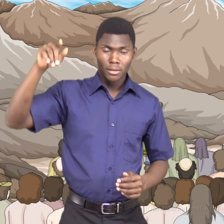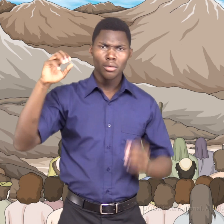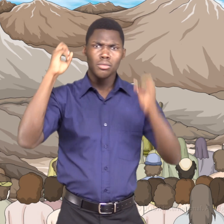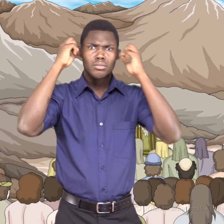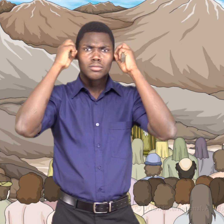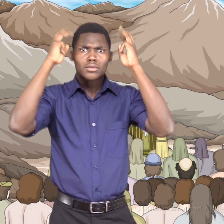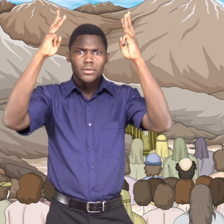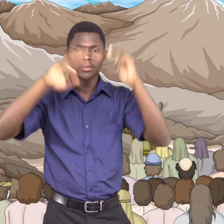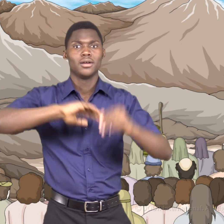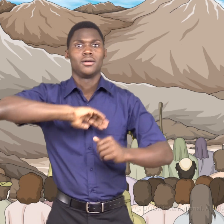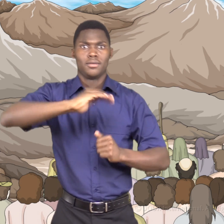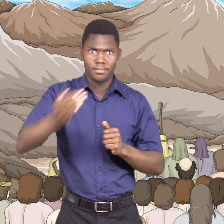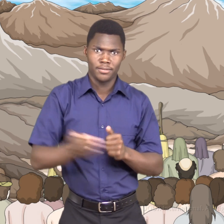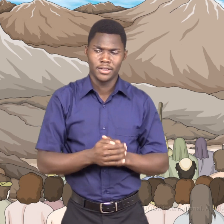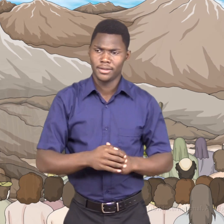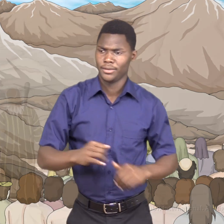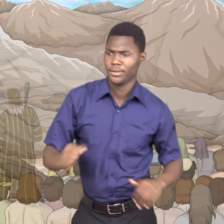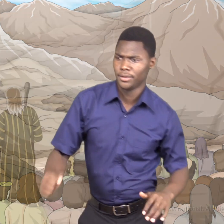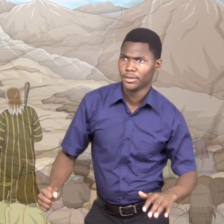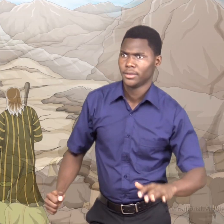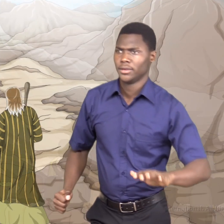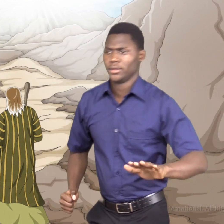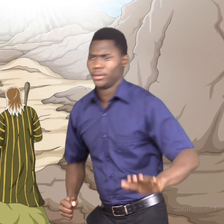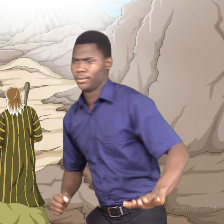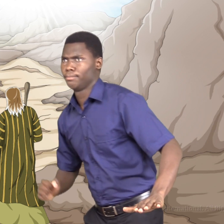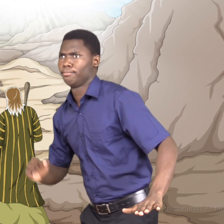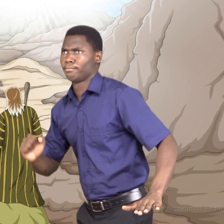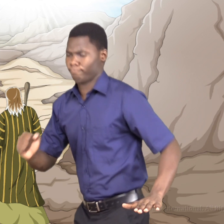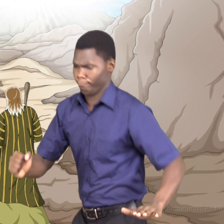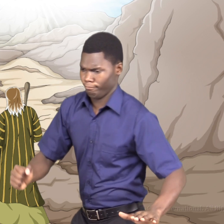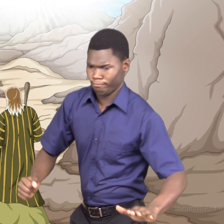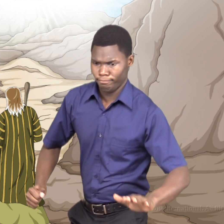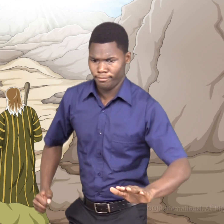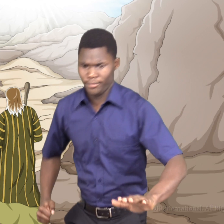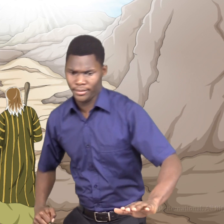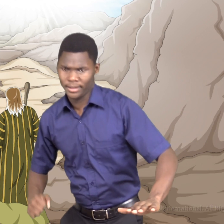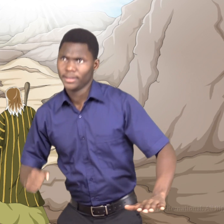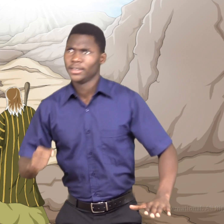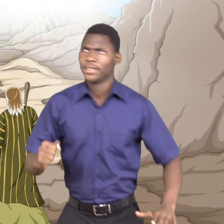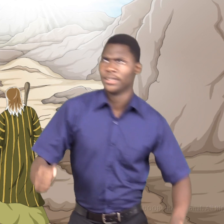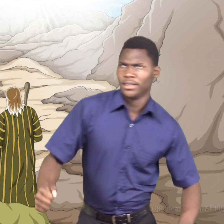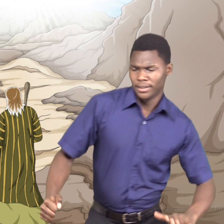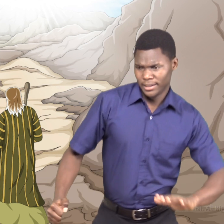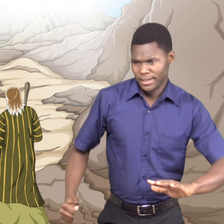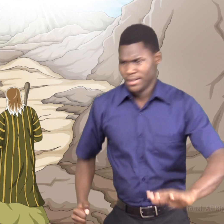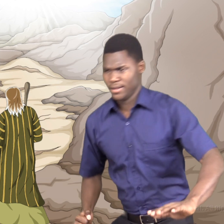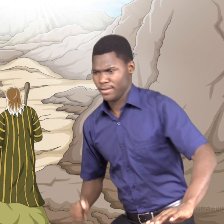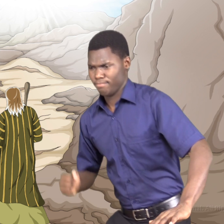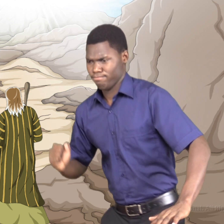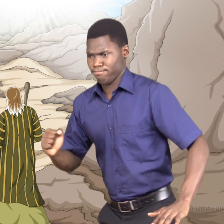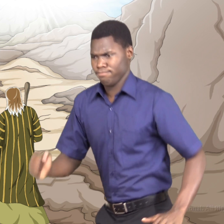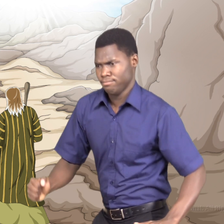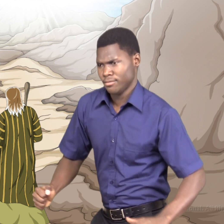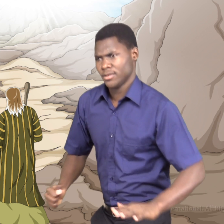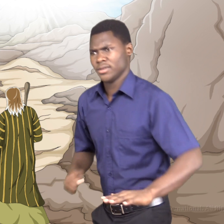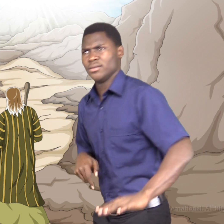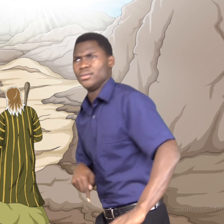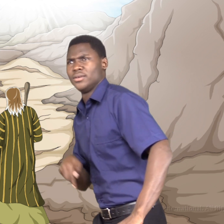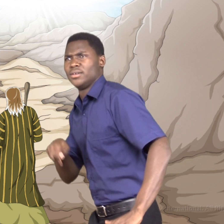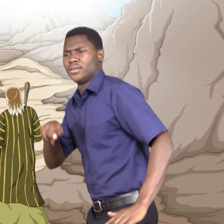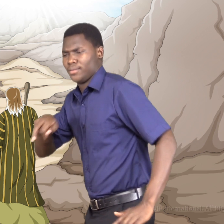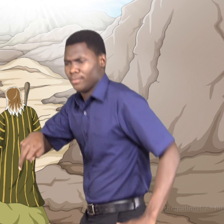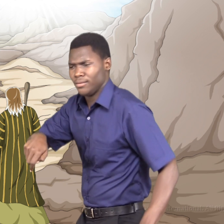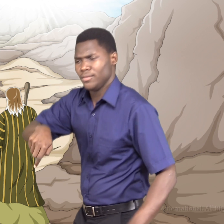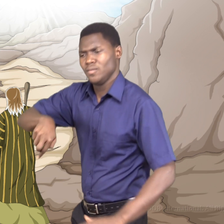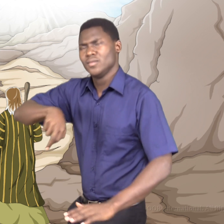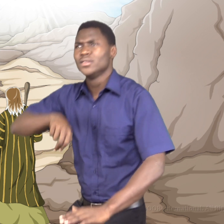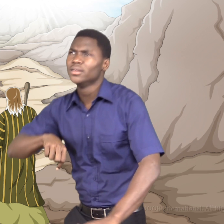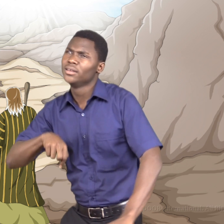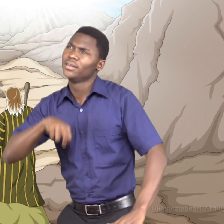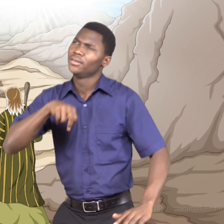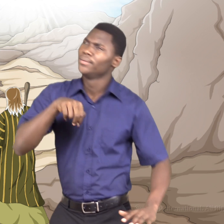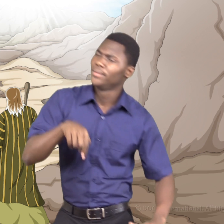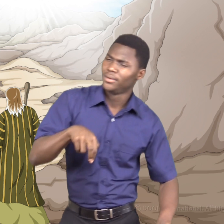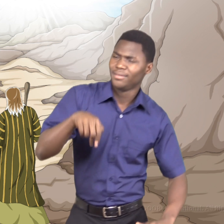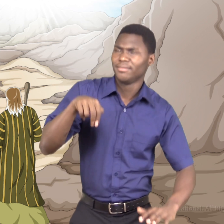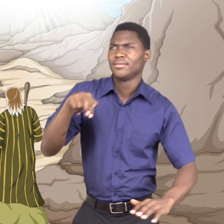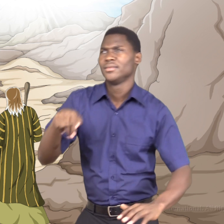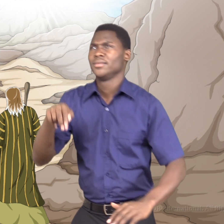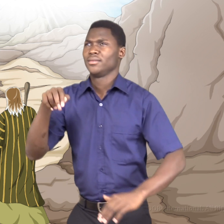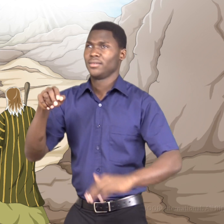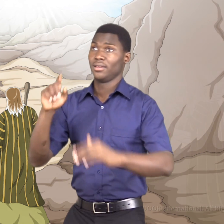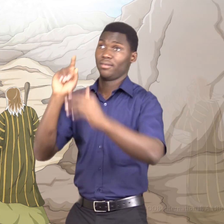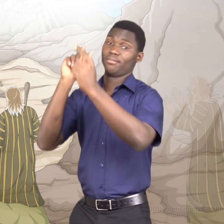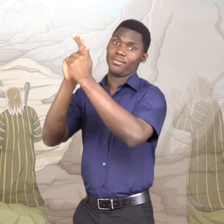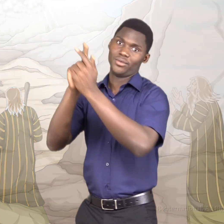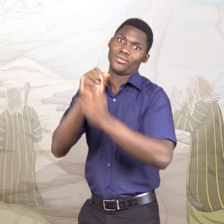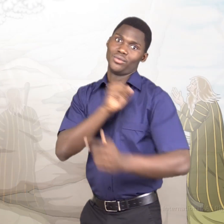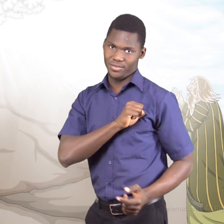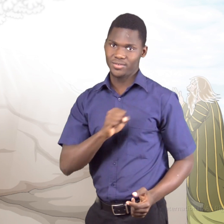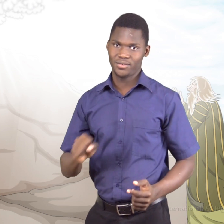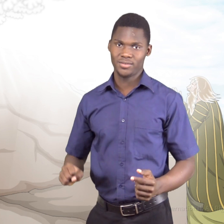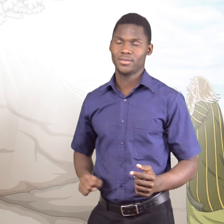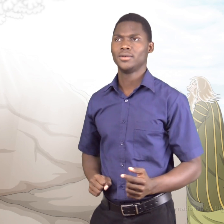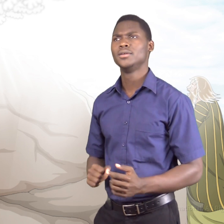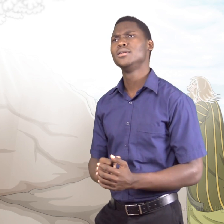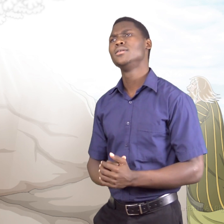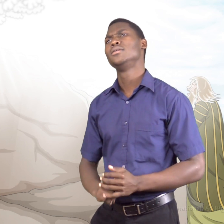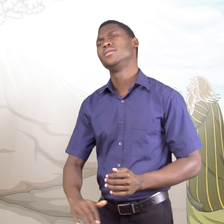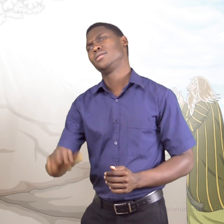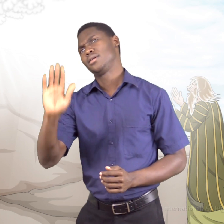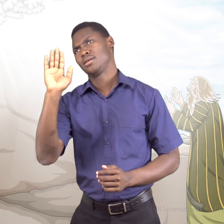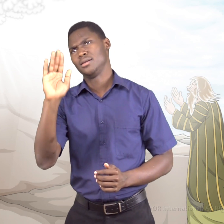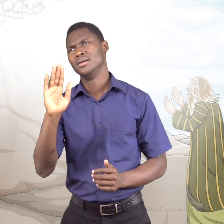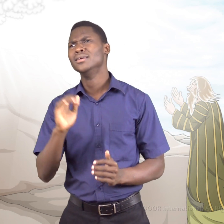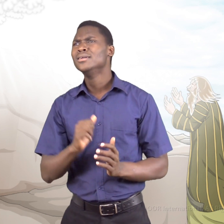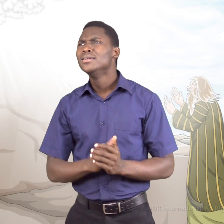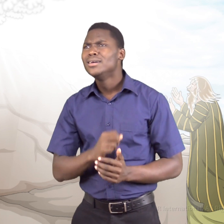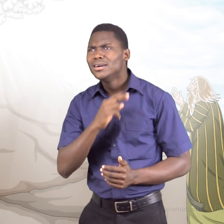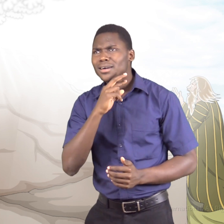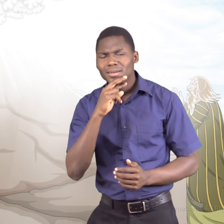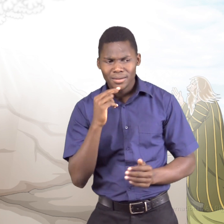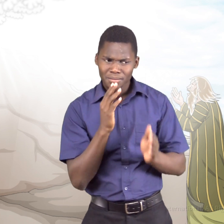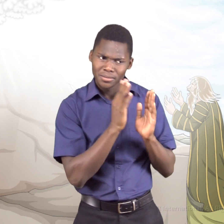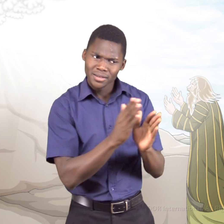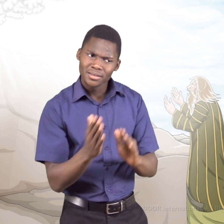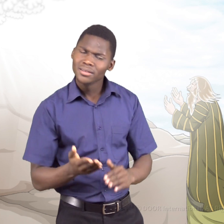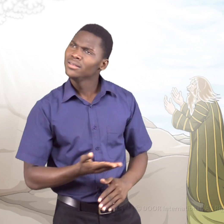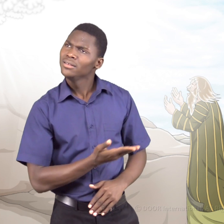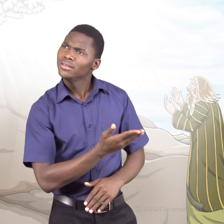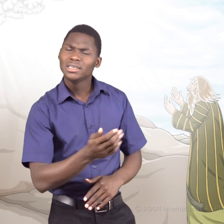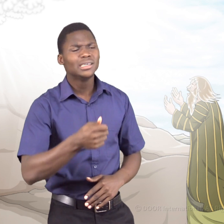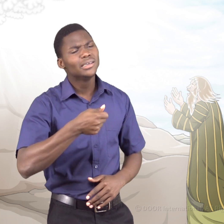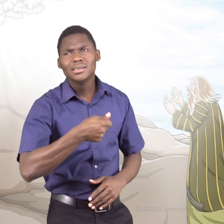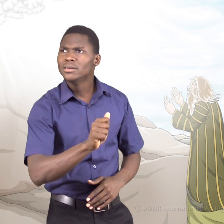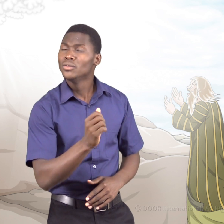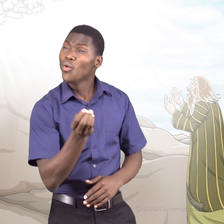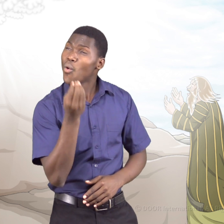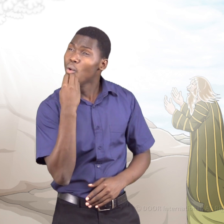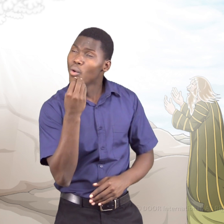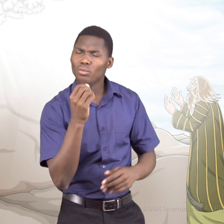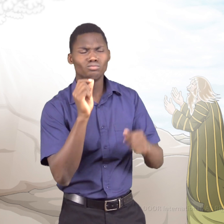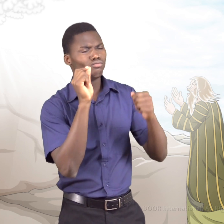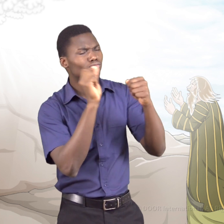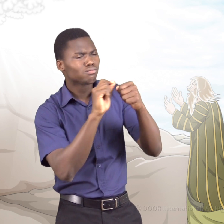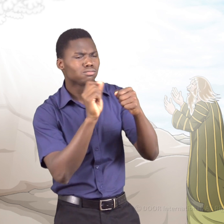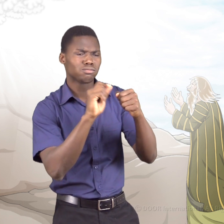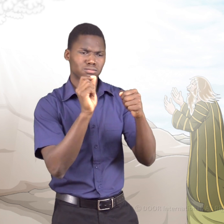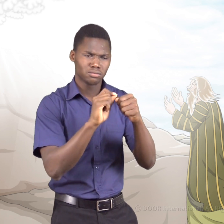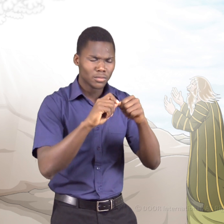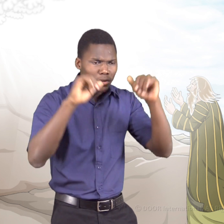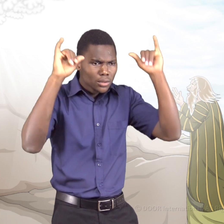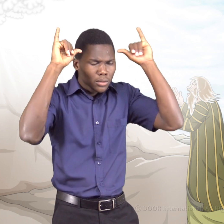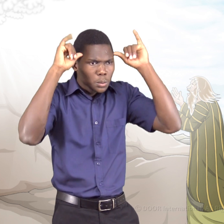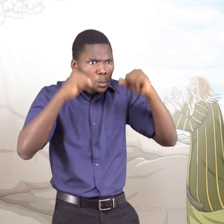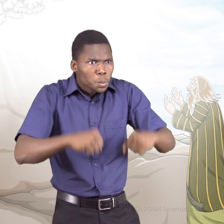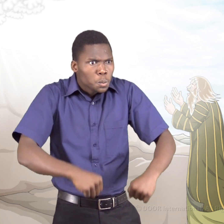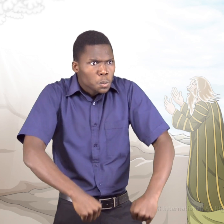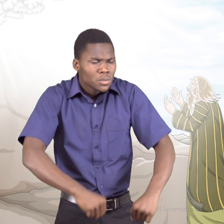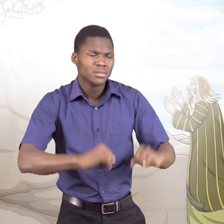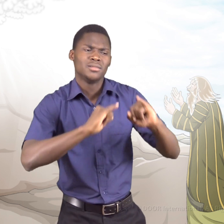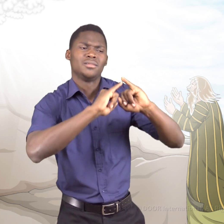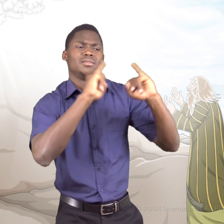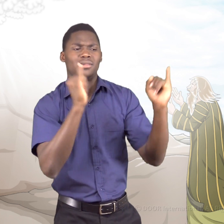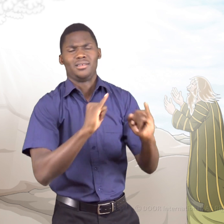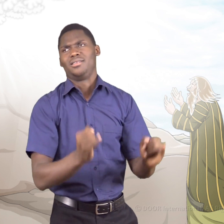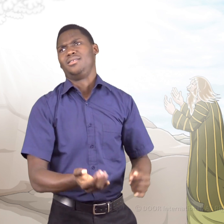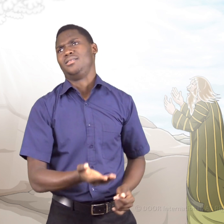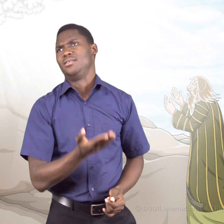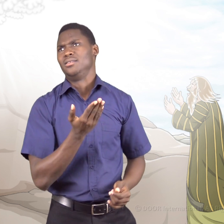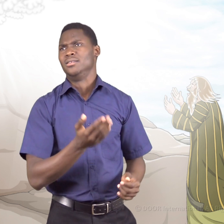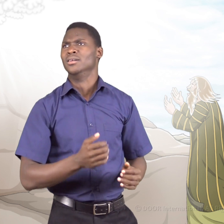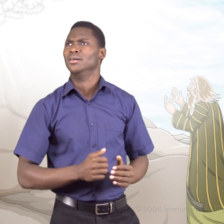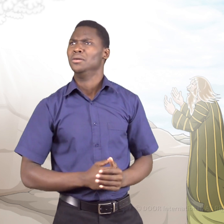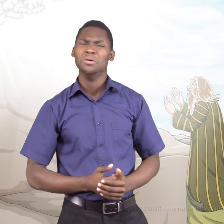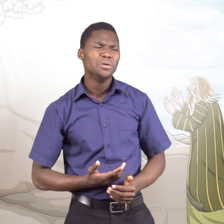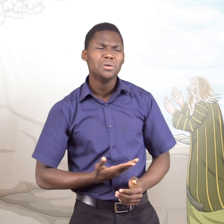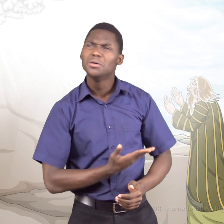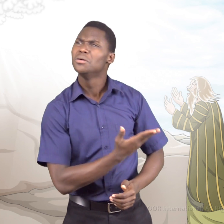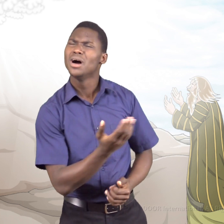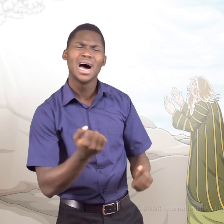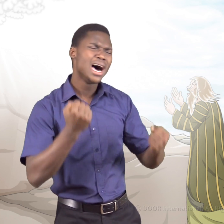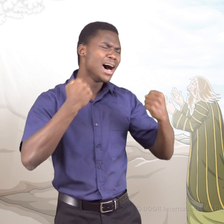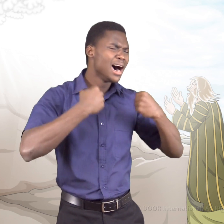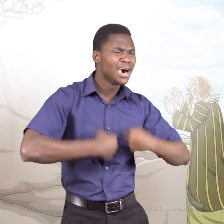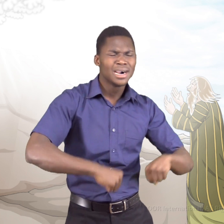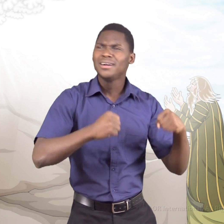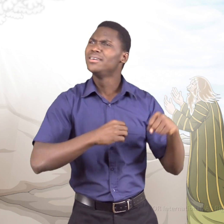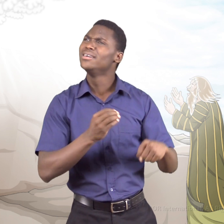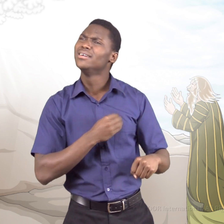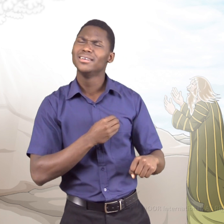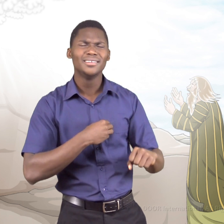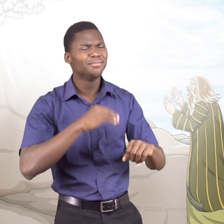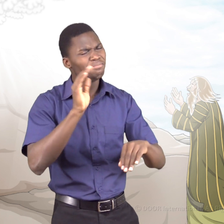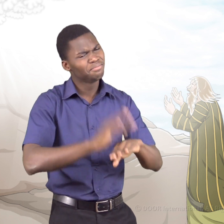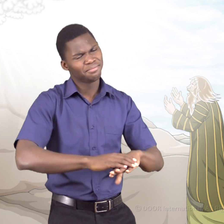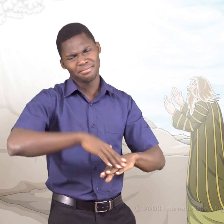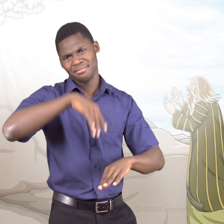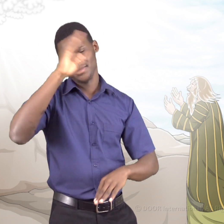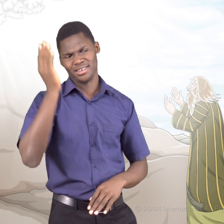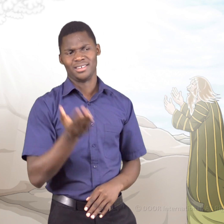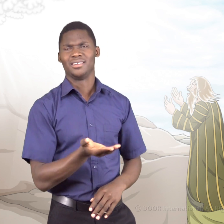So Moses returned to the LORD and said, “Oh, what a great sin these people have committed! They have made gods of gold for themselves.